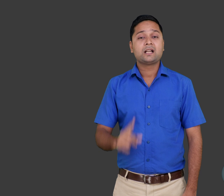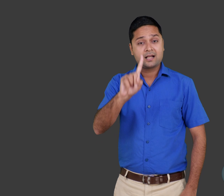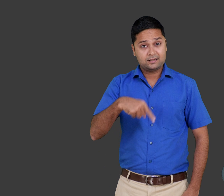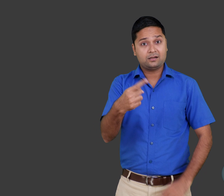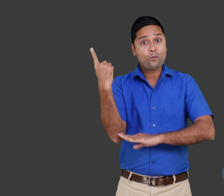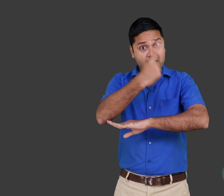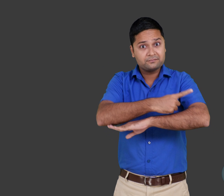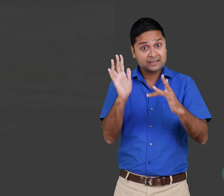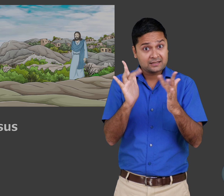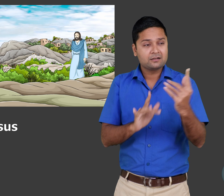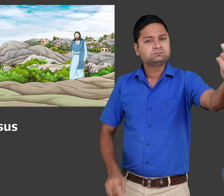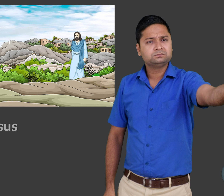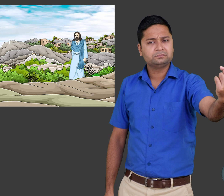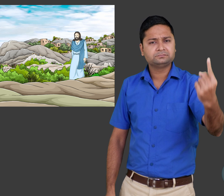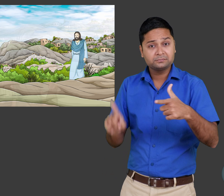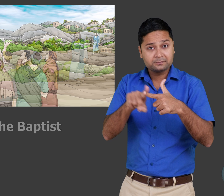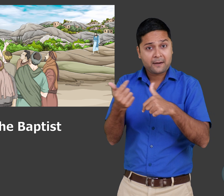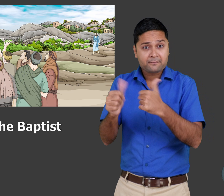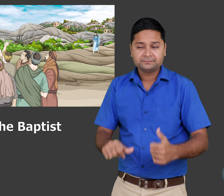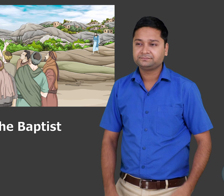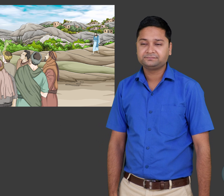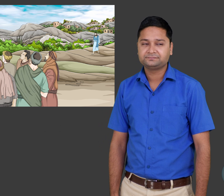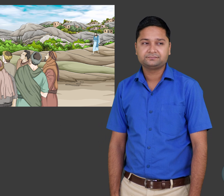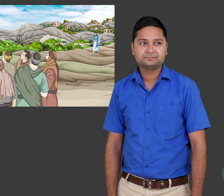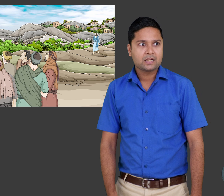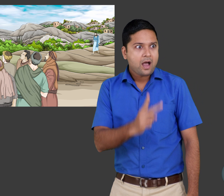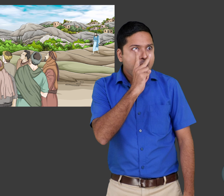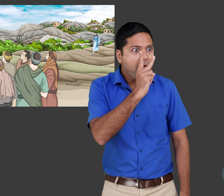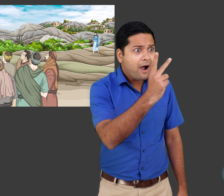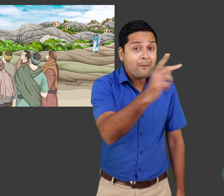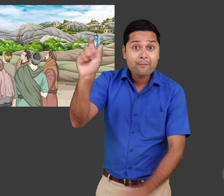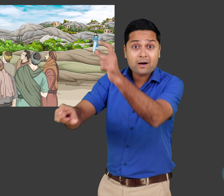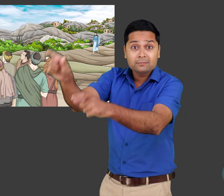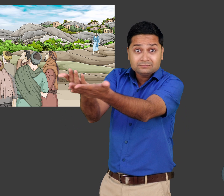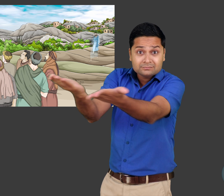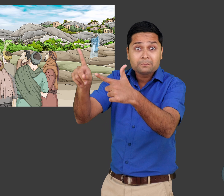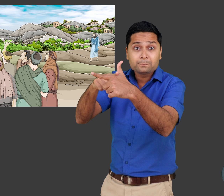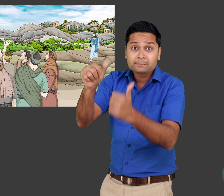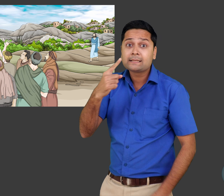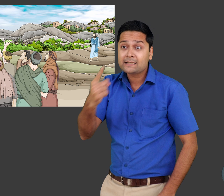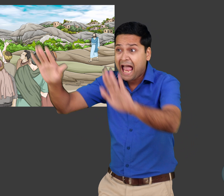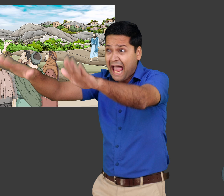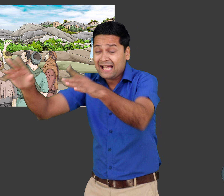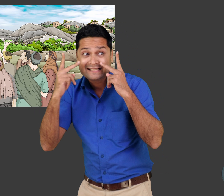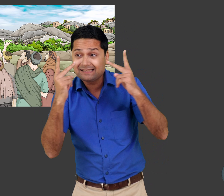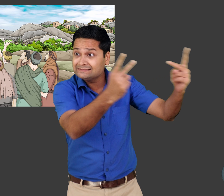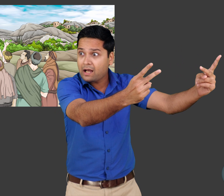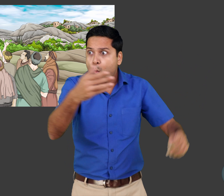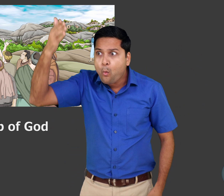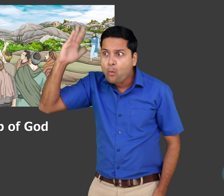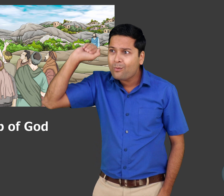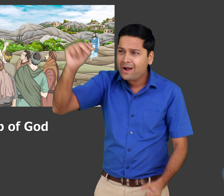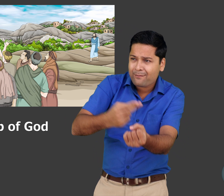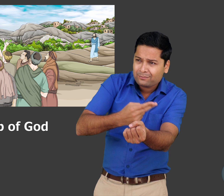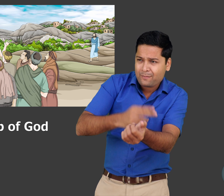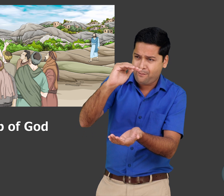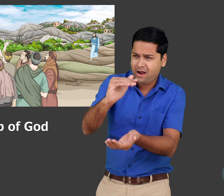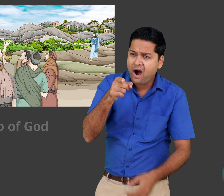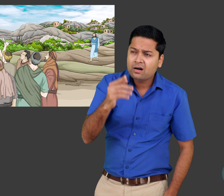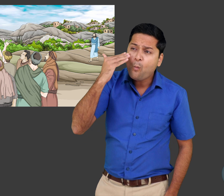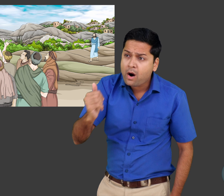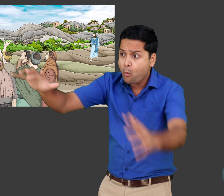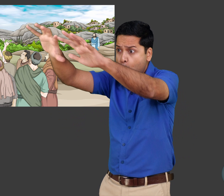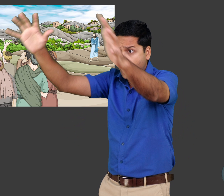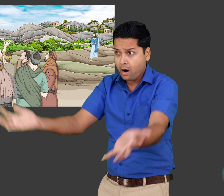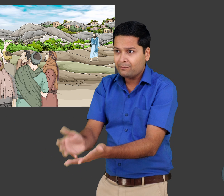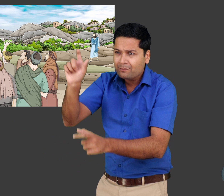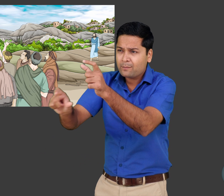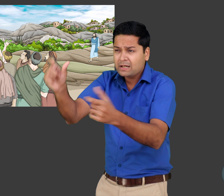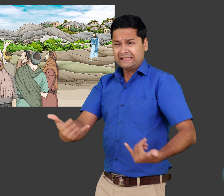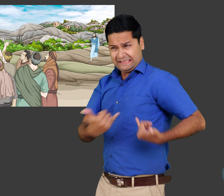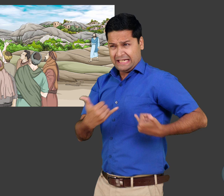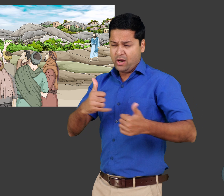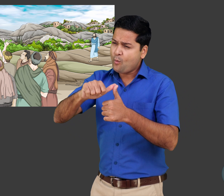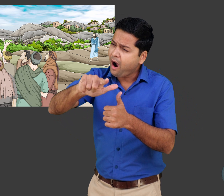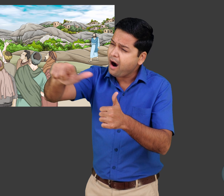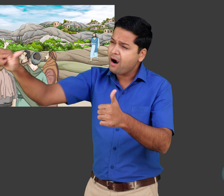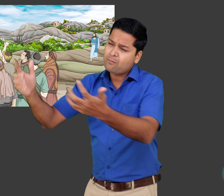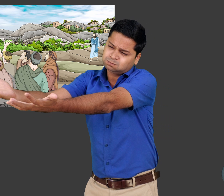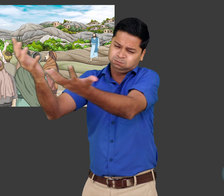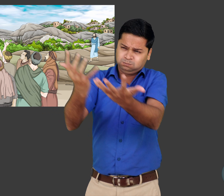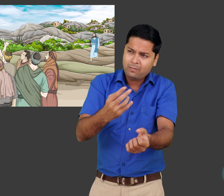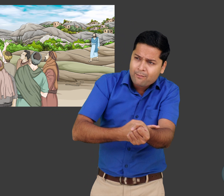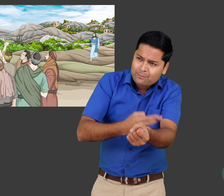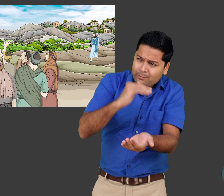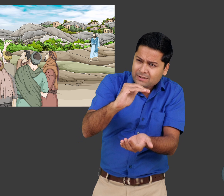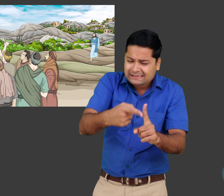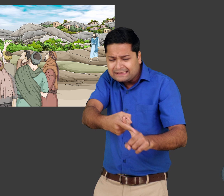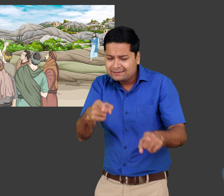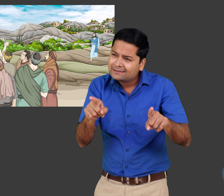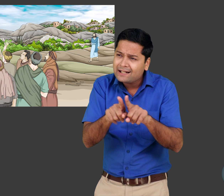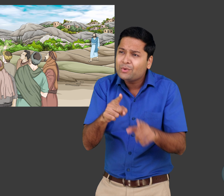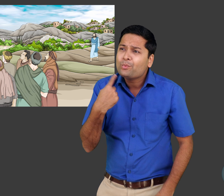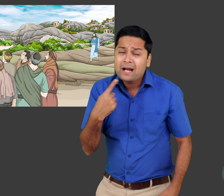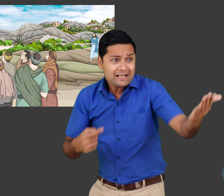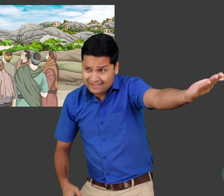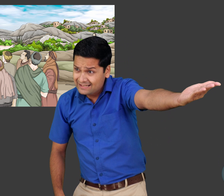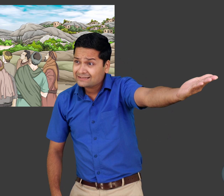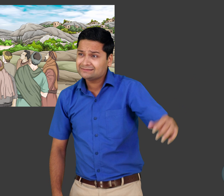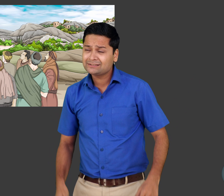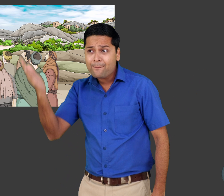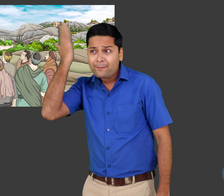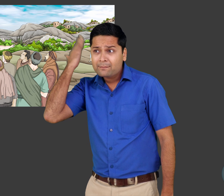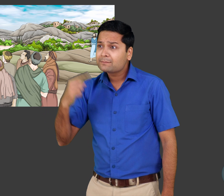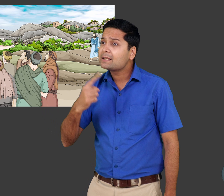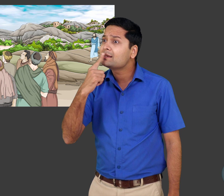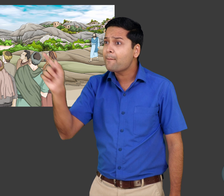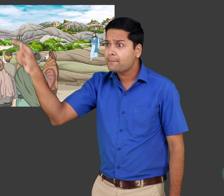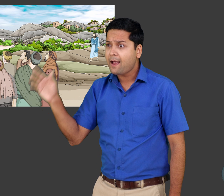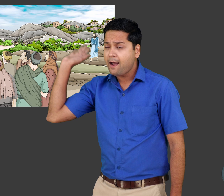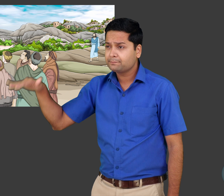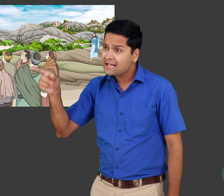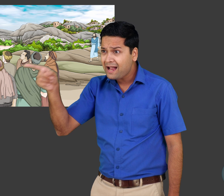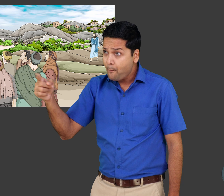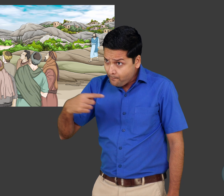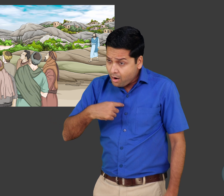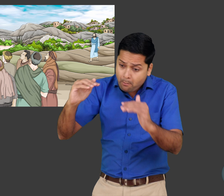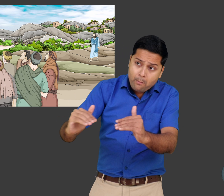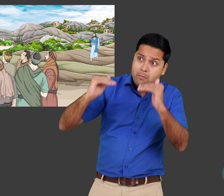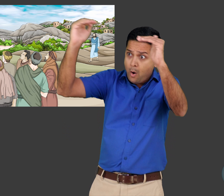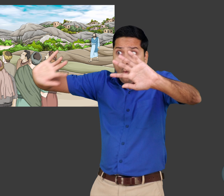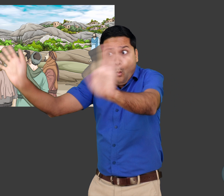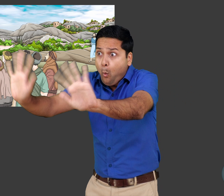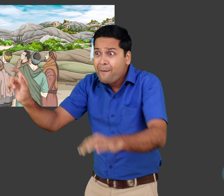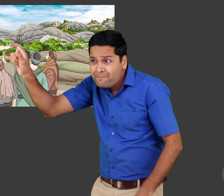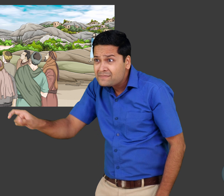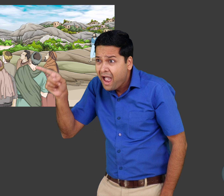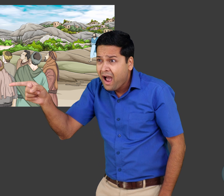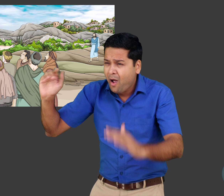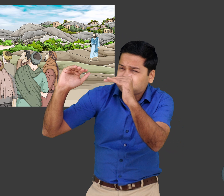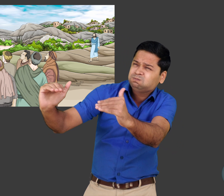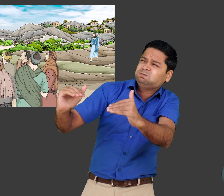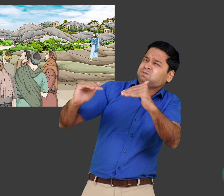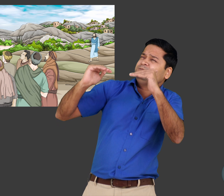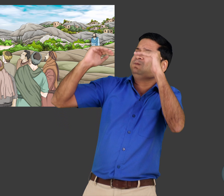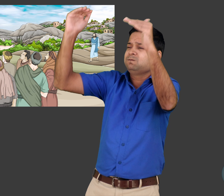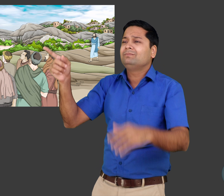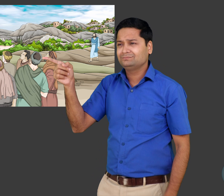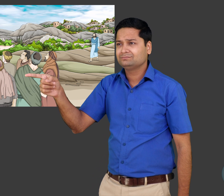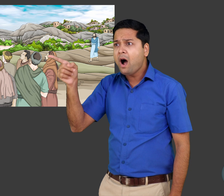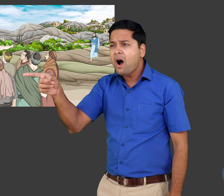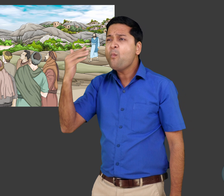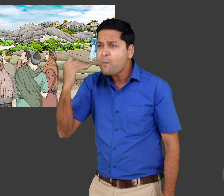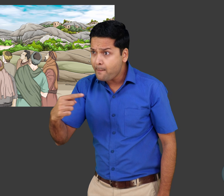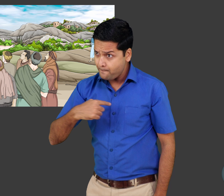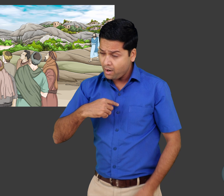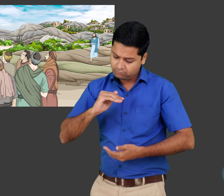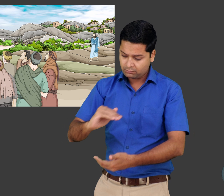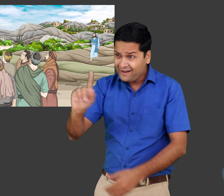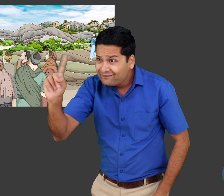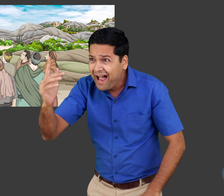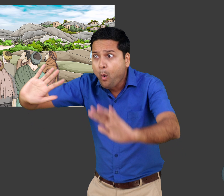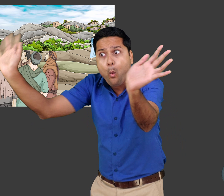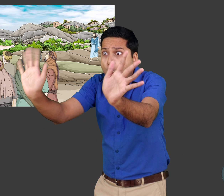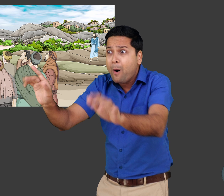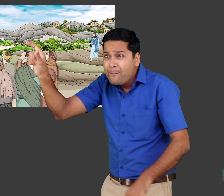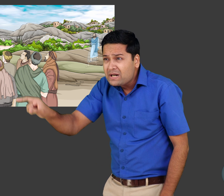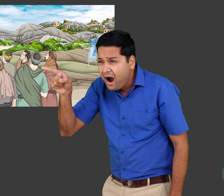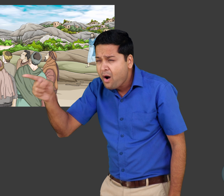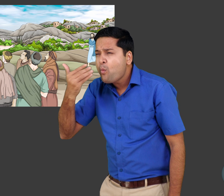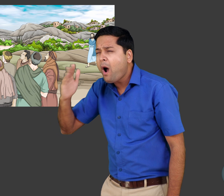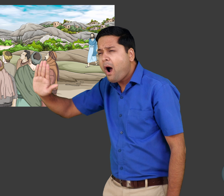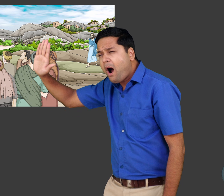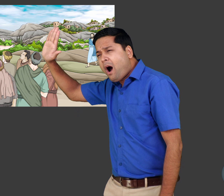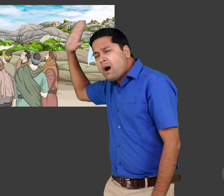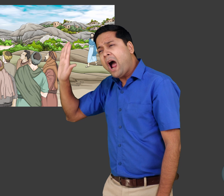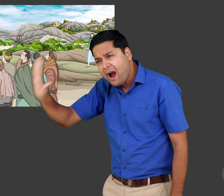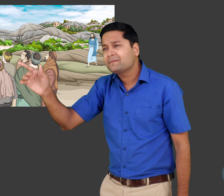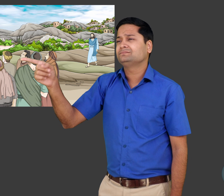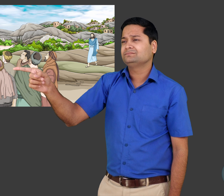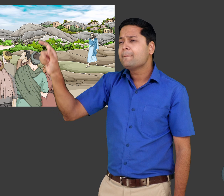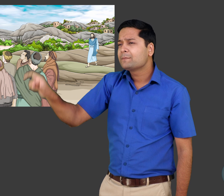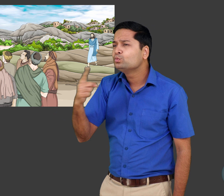The next day John saw Jesus coming toward him and said, “Look, the Lamb of God, who takes away the sin of the world! This is He of whom I said, ‘A man who comes after me has surpassed me because He was before me.’